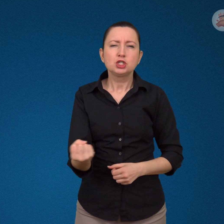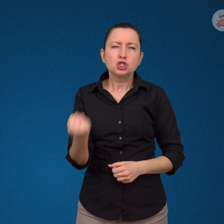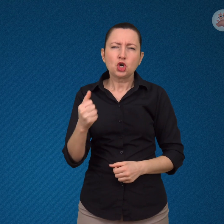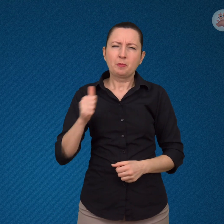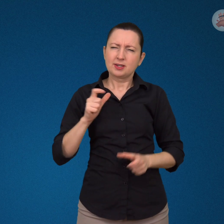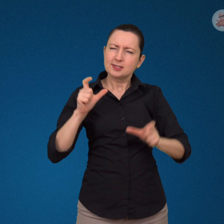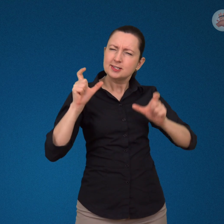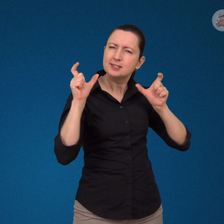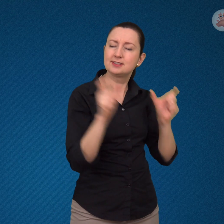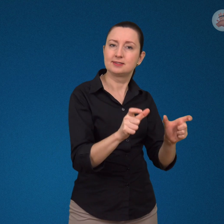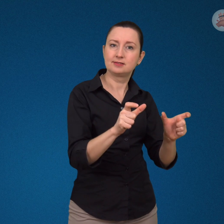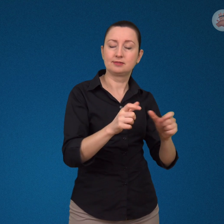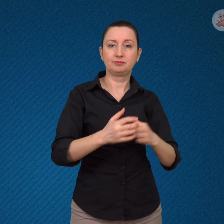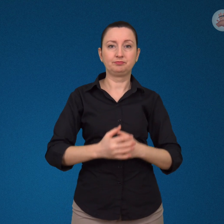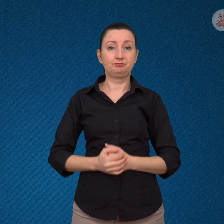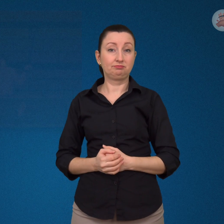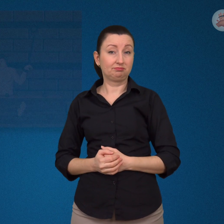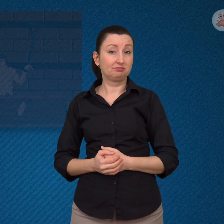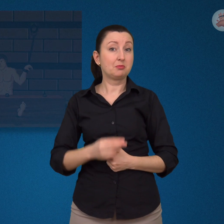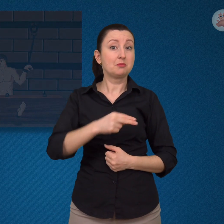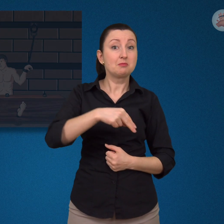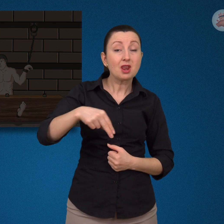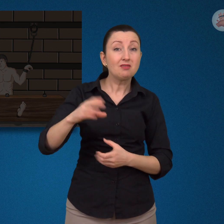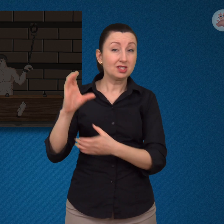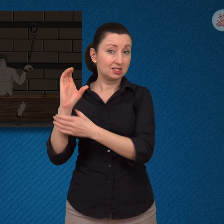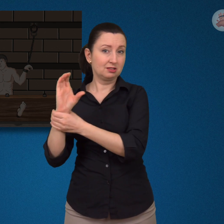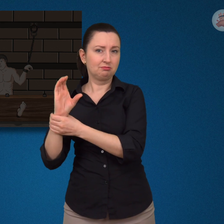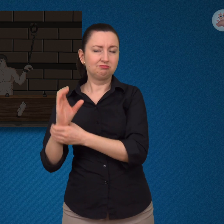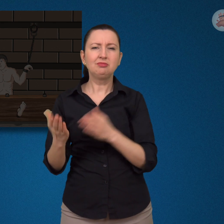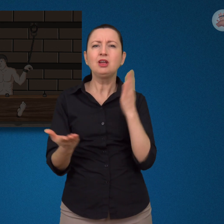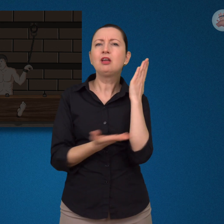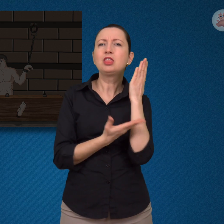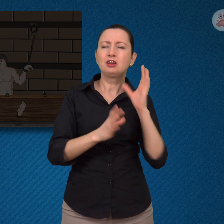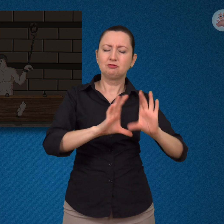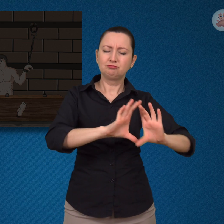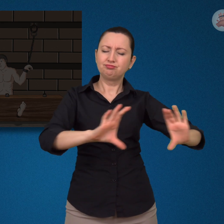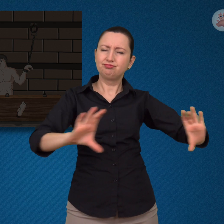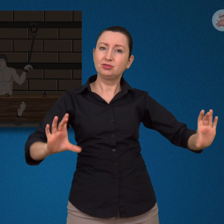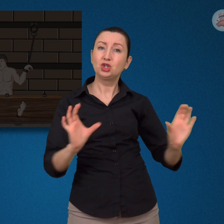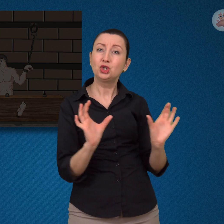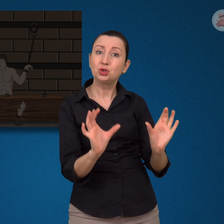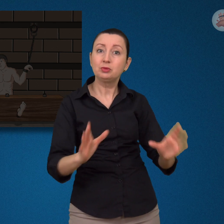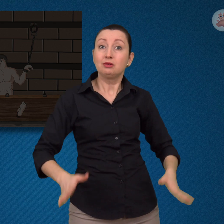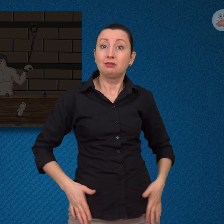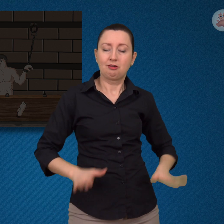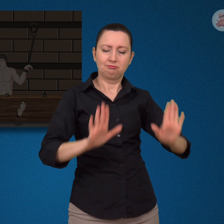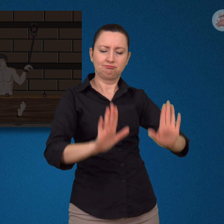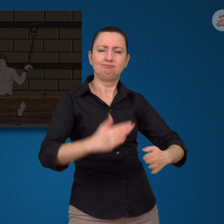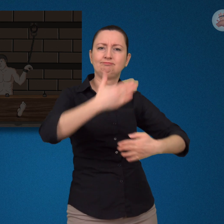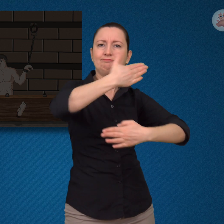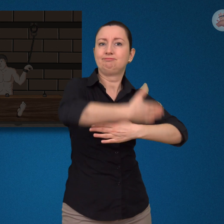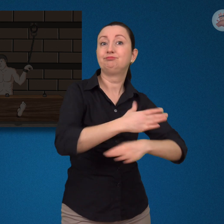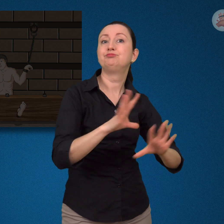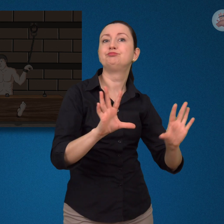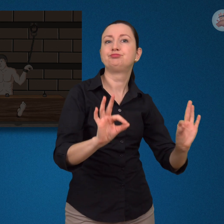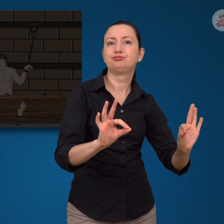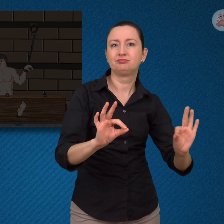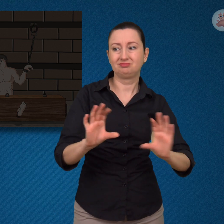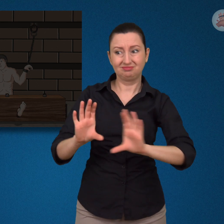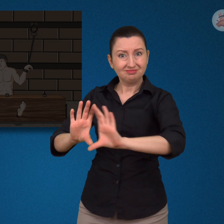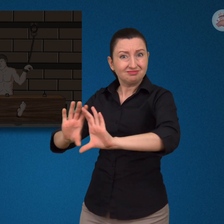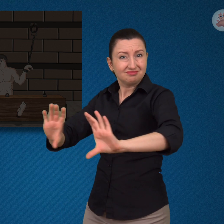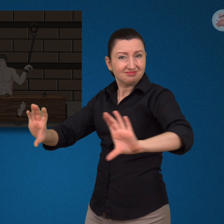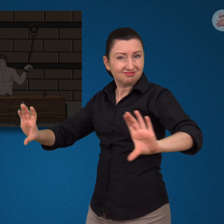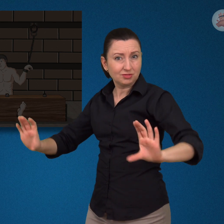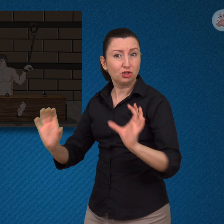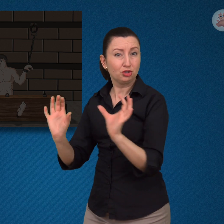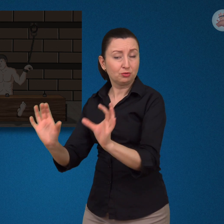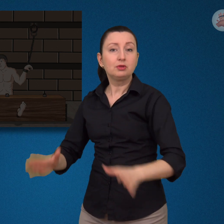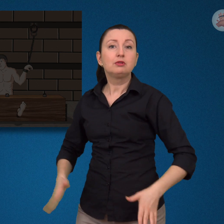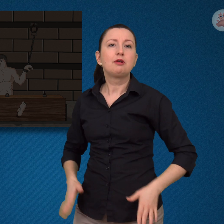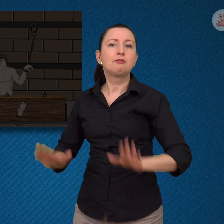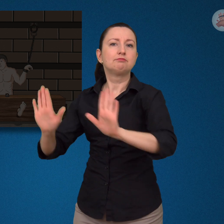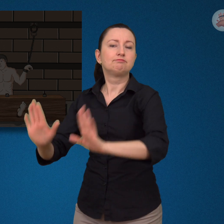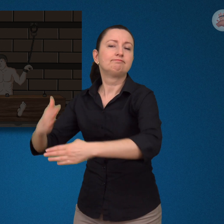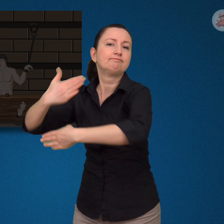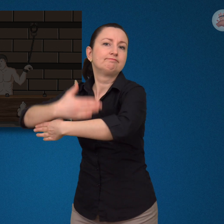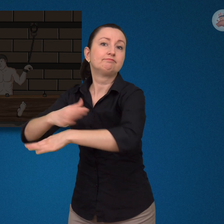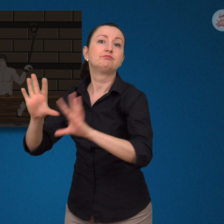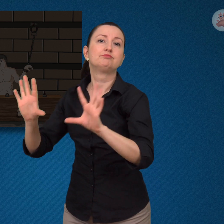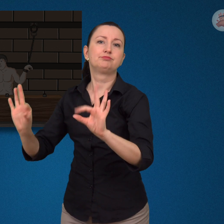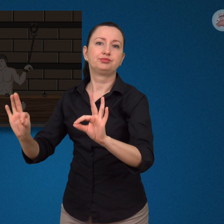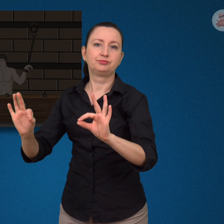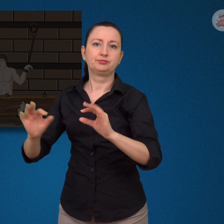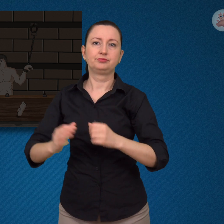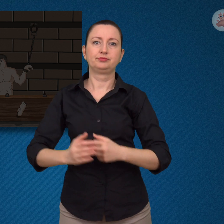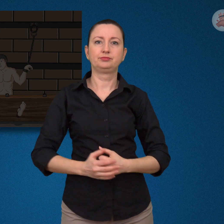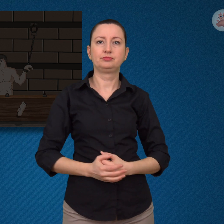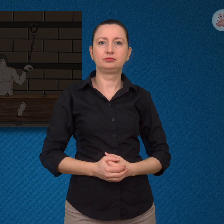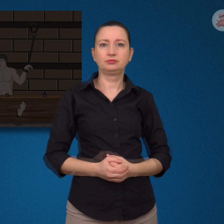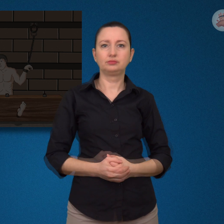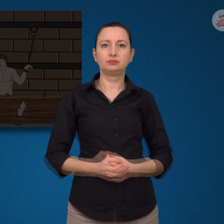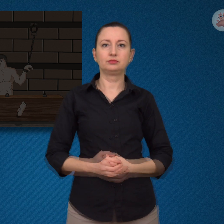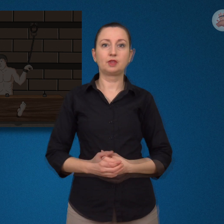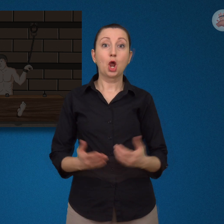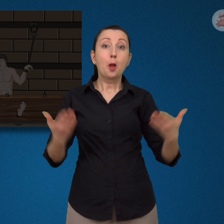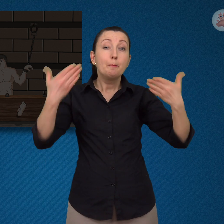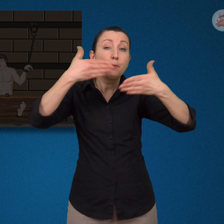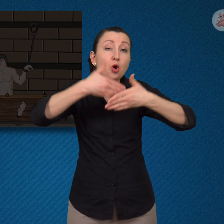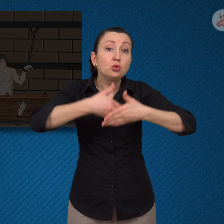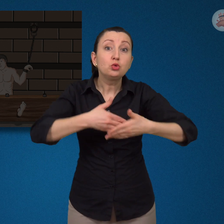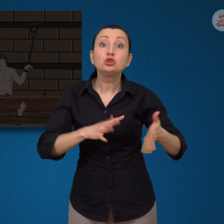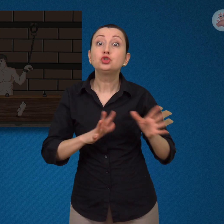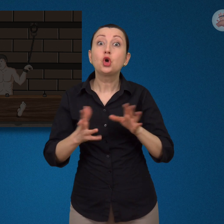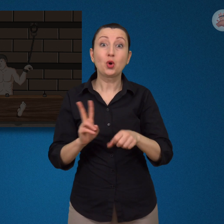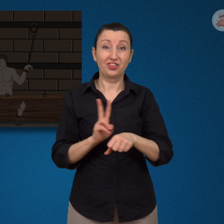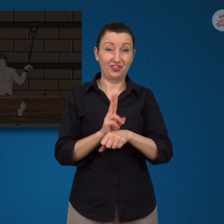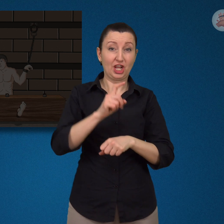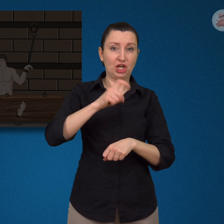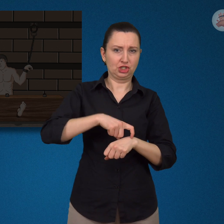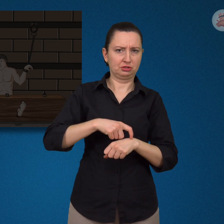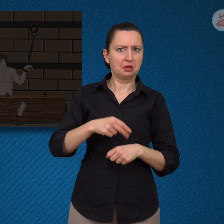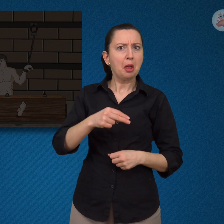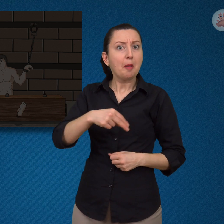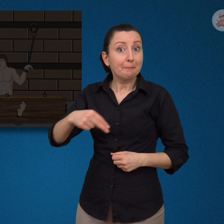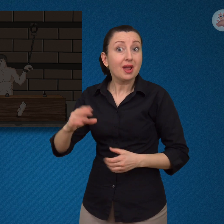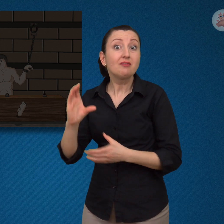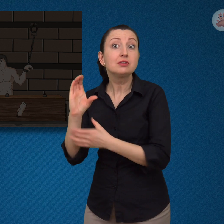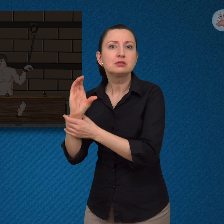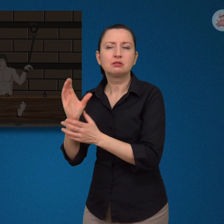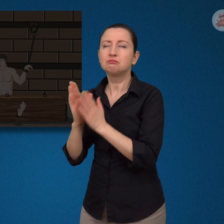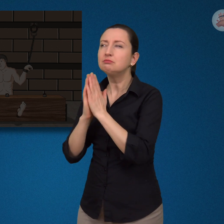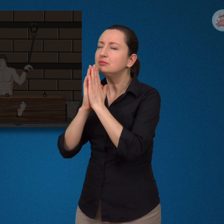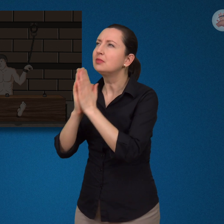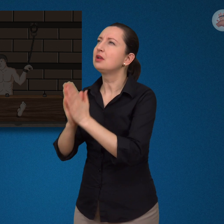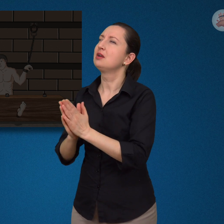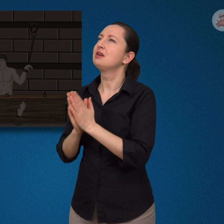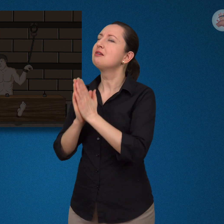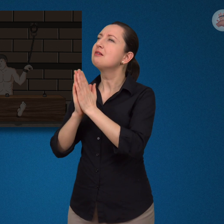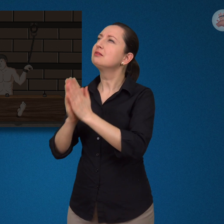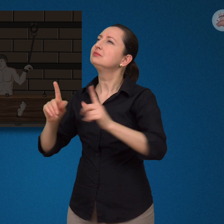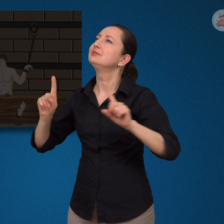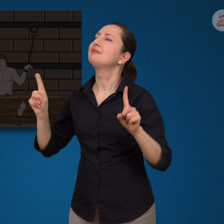On receiving this order, he placed them in the inner cell and fastened their feet in the stocks.